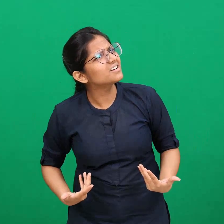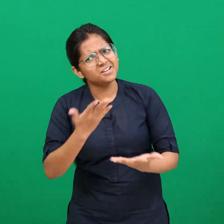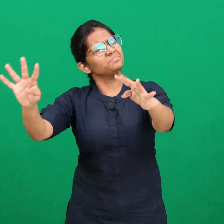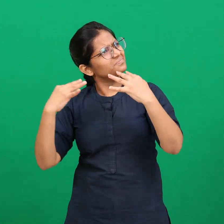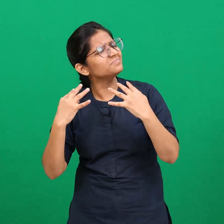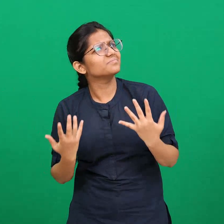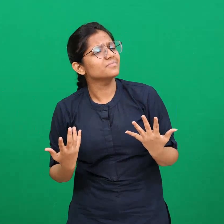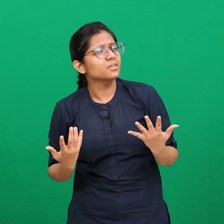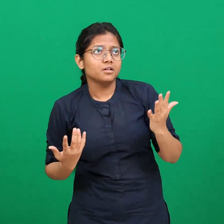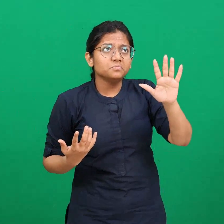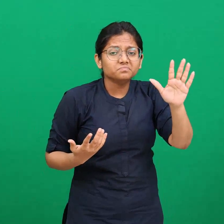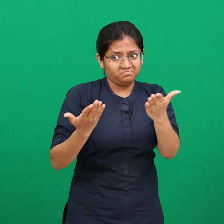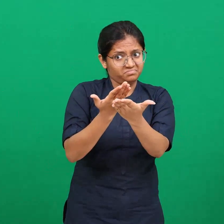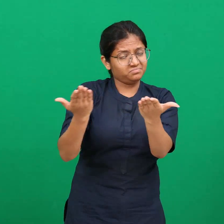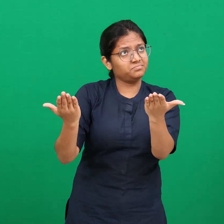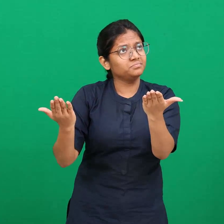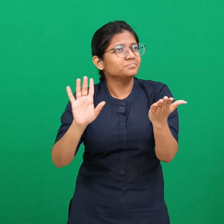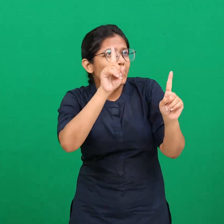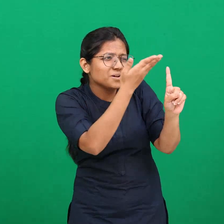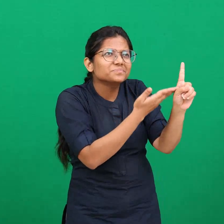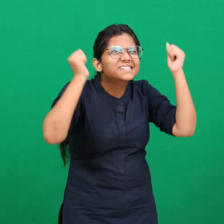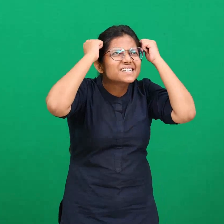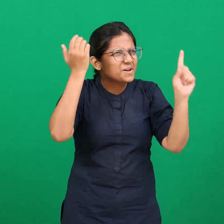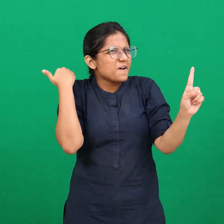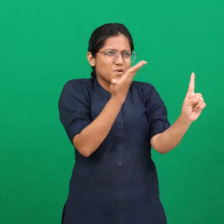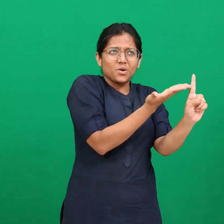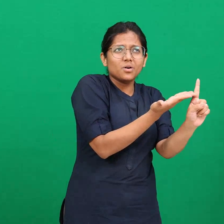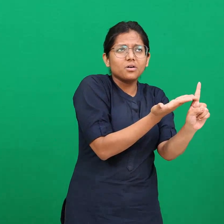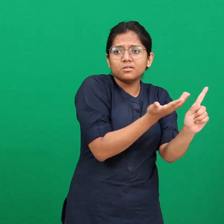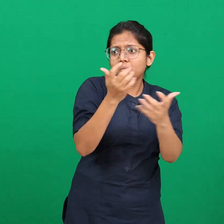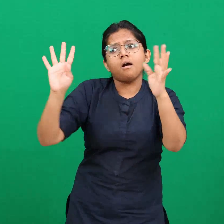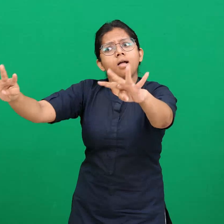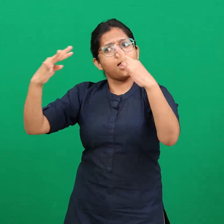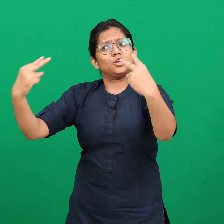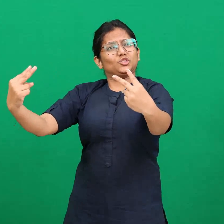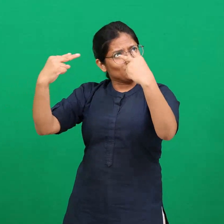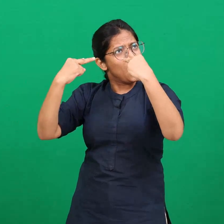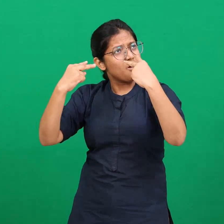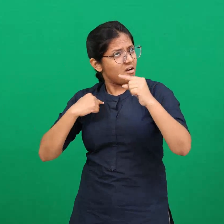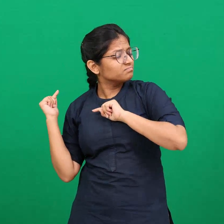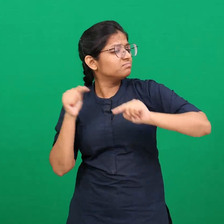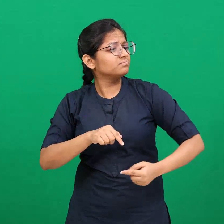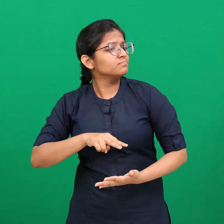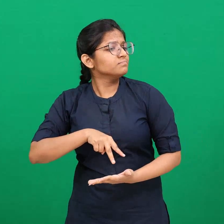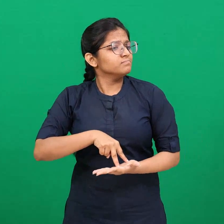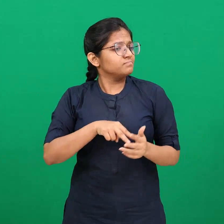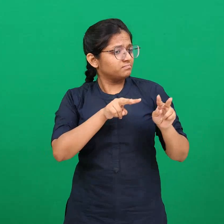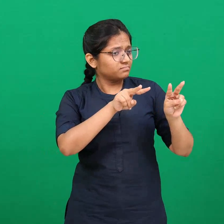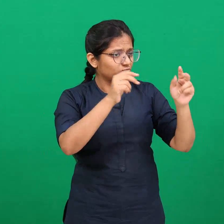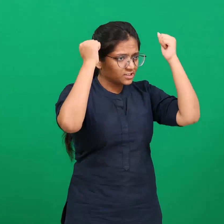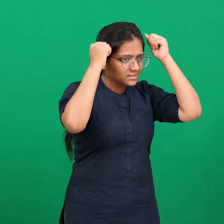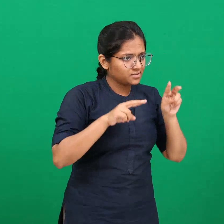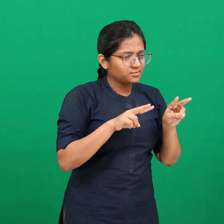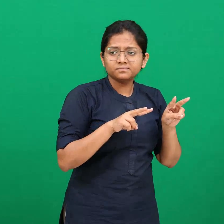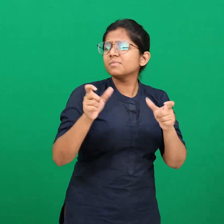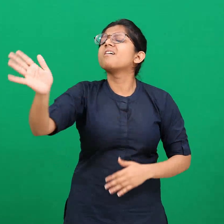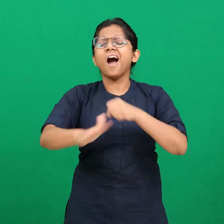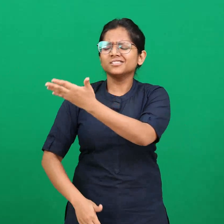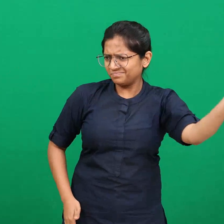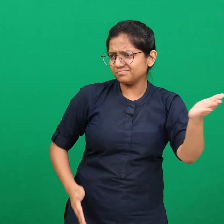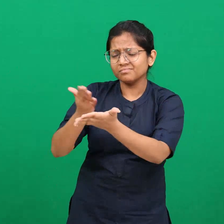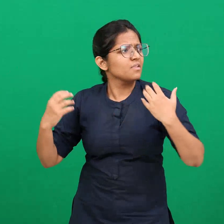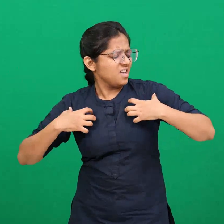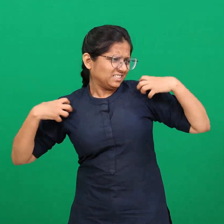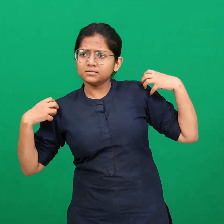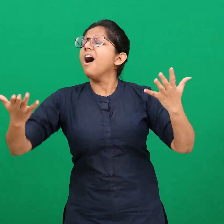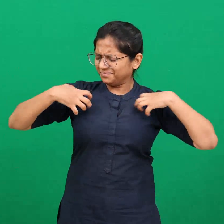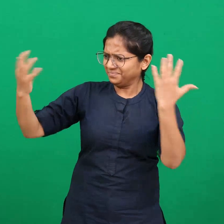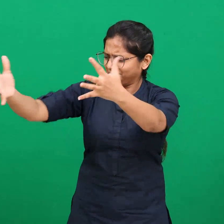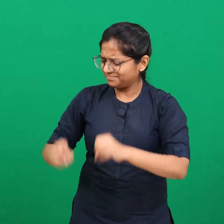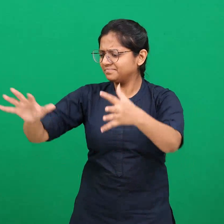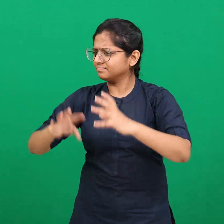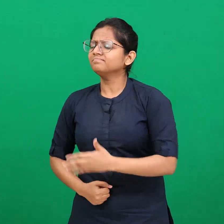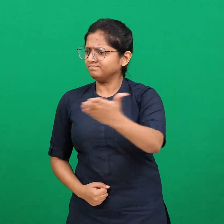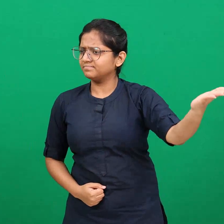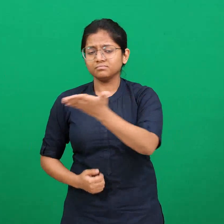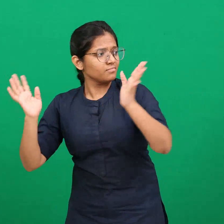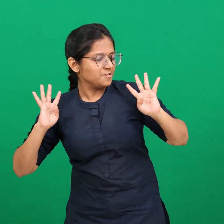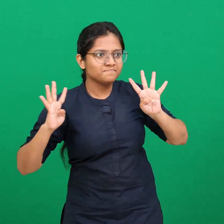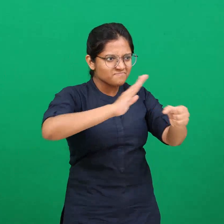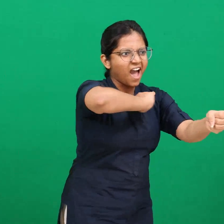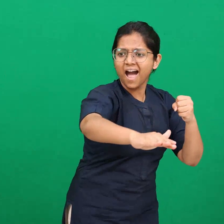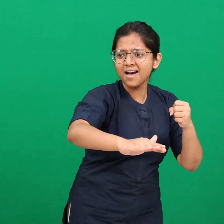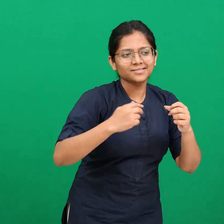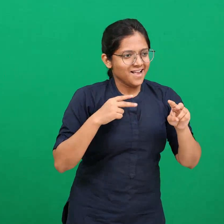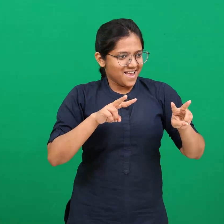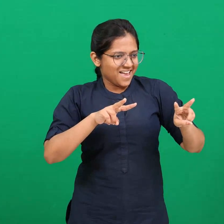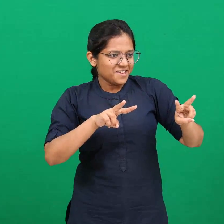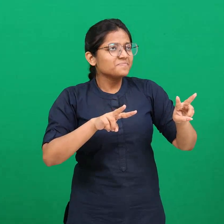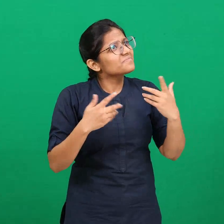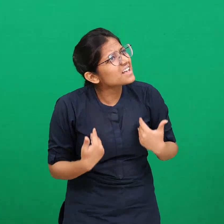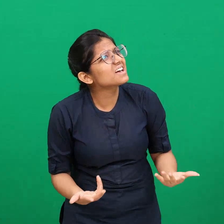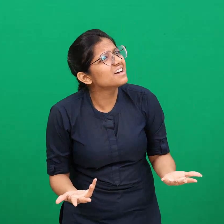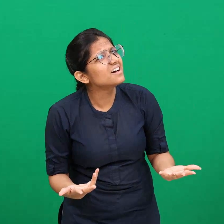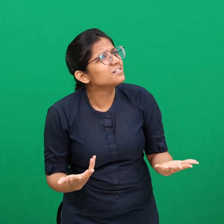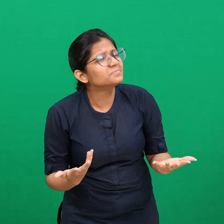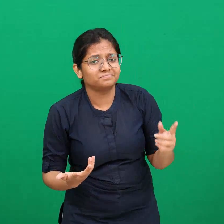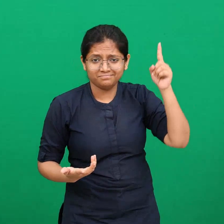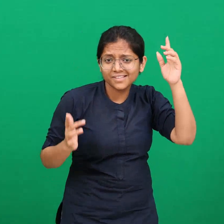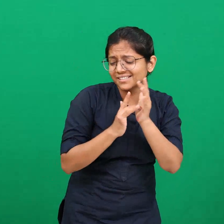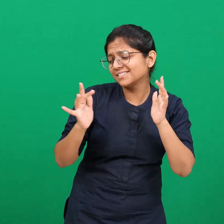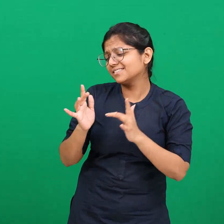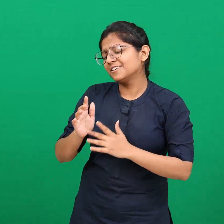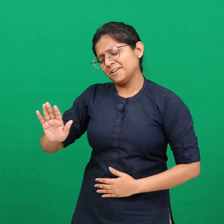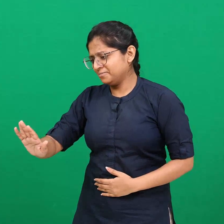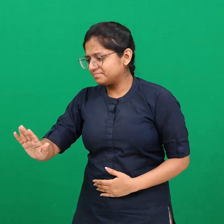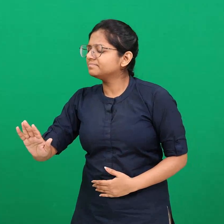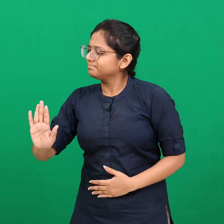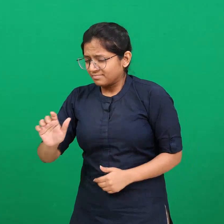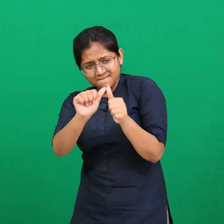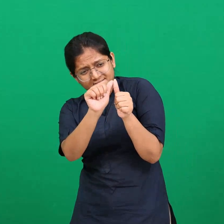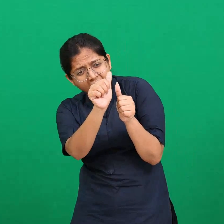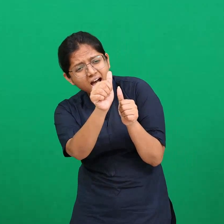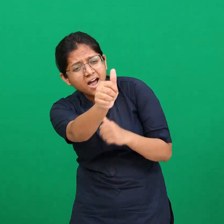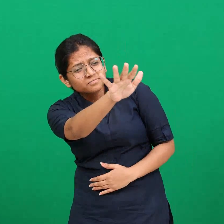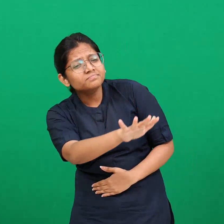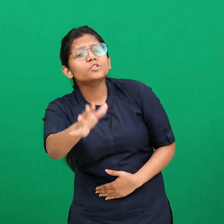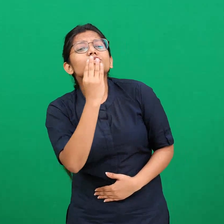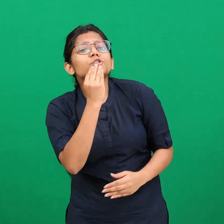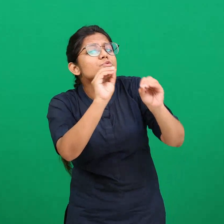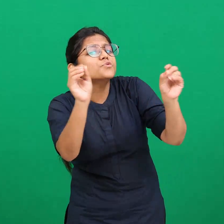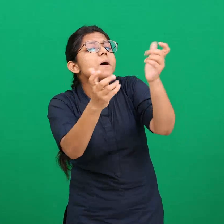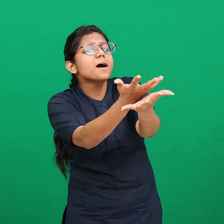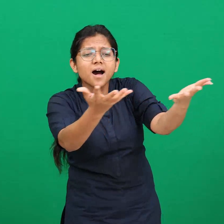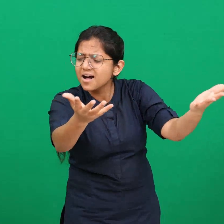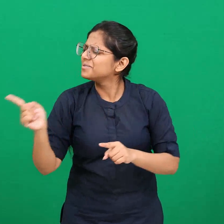And when the blood of Your witness Stephen was shed, I stood there giving my approval and watching over the garments of those who killed him.'